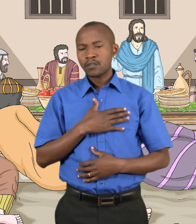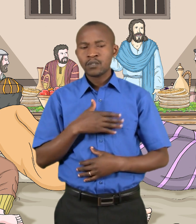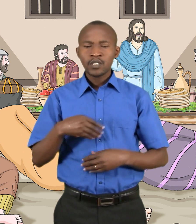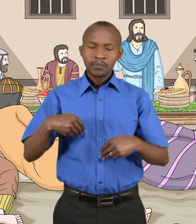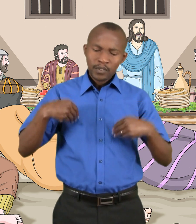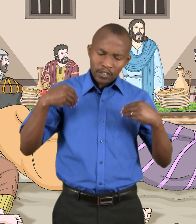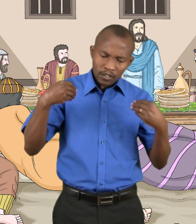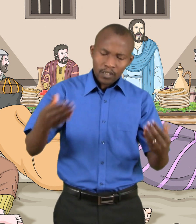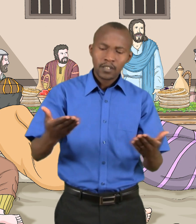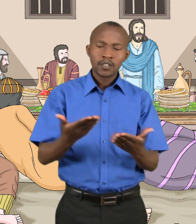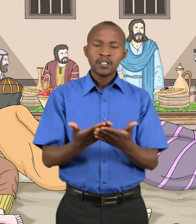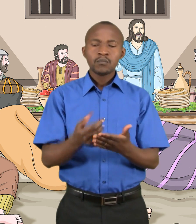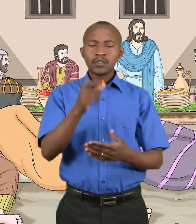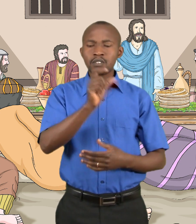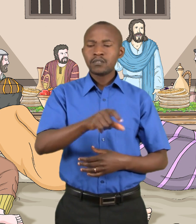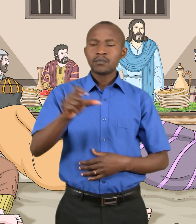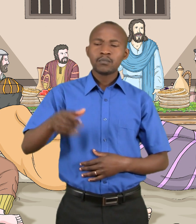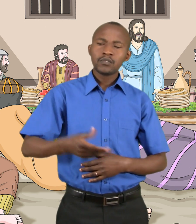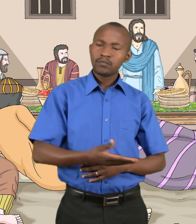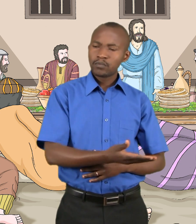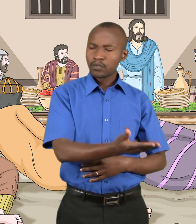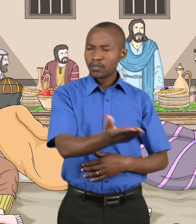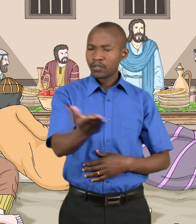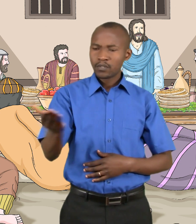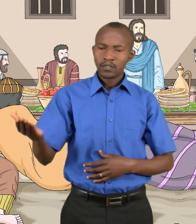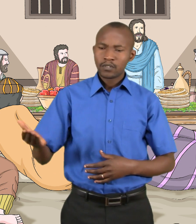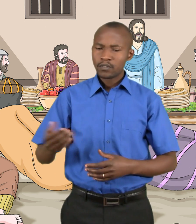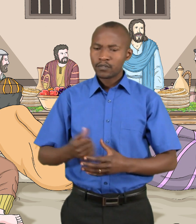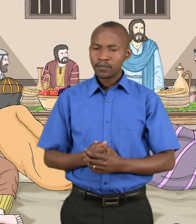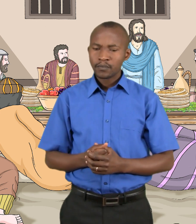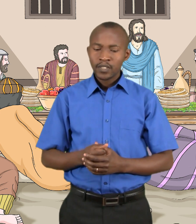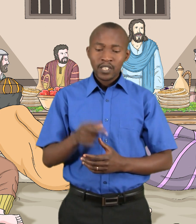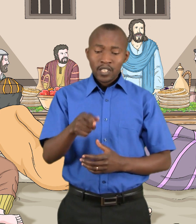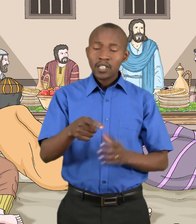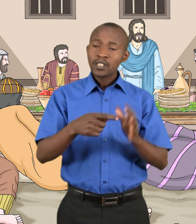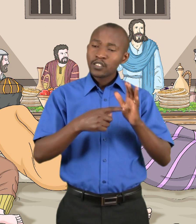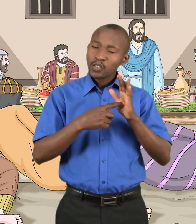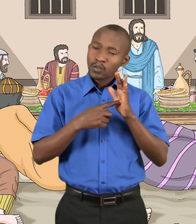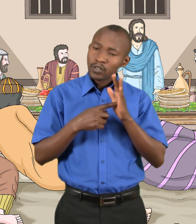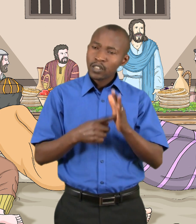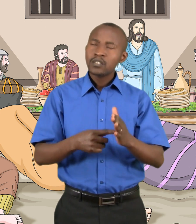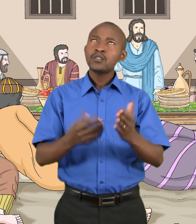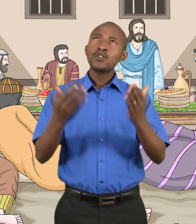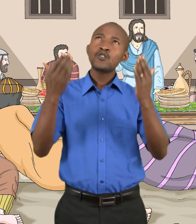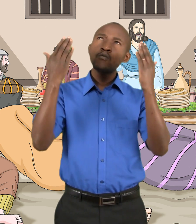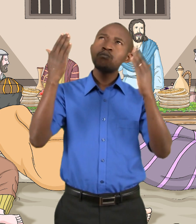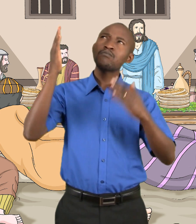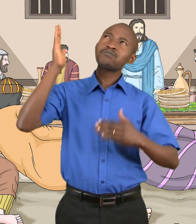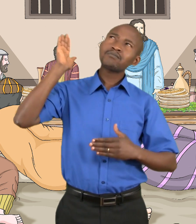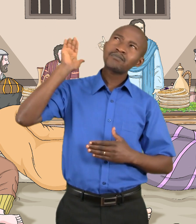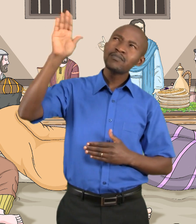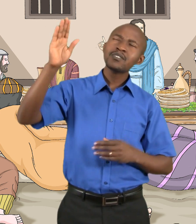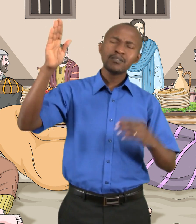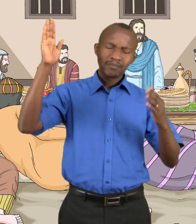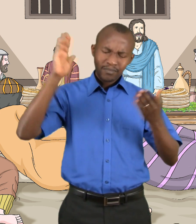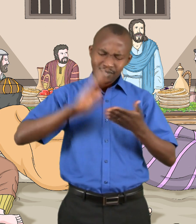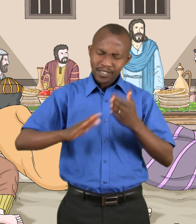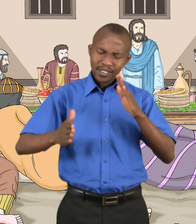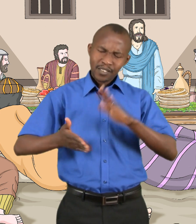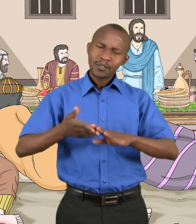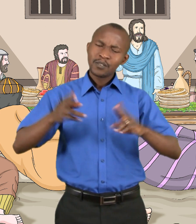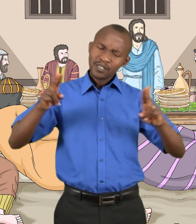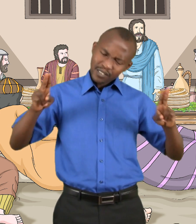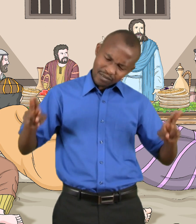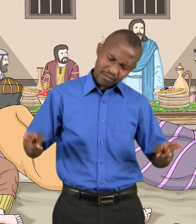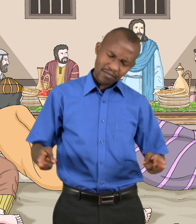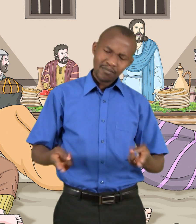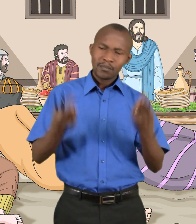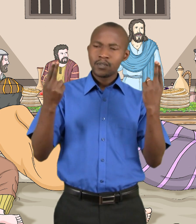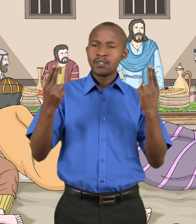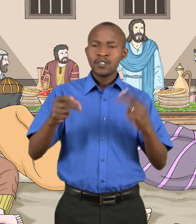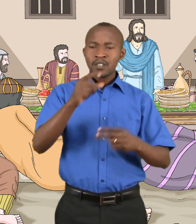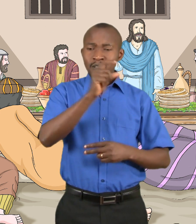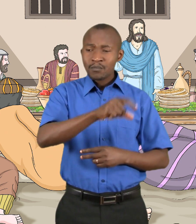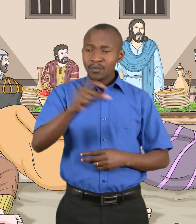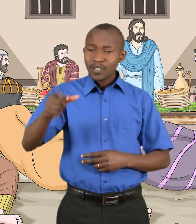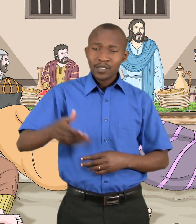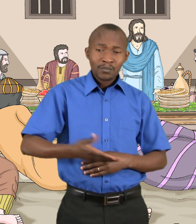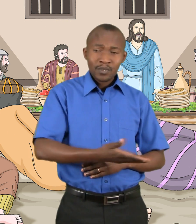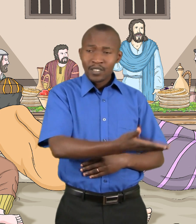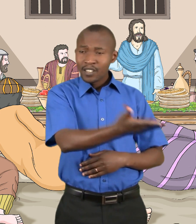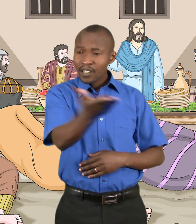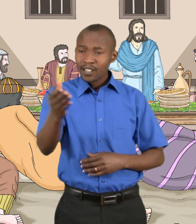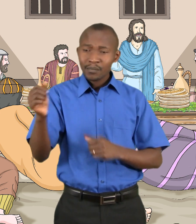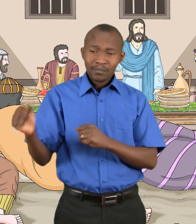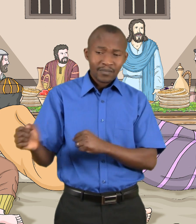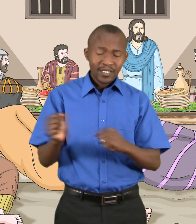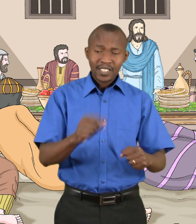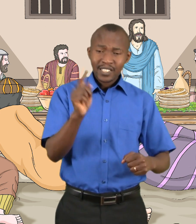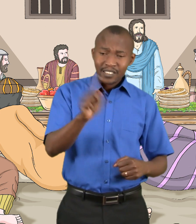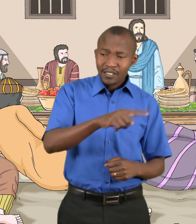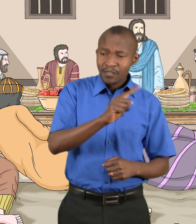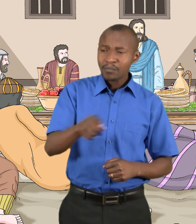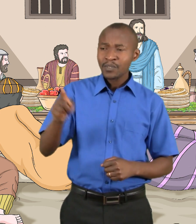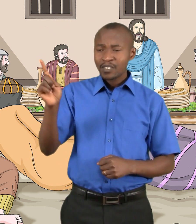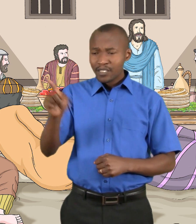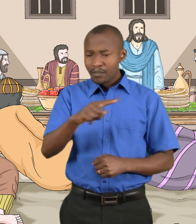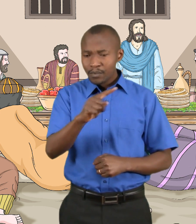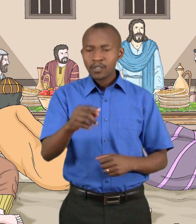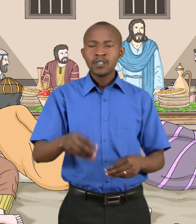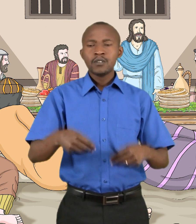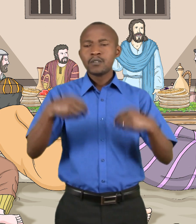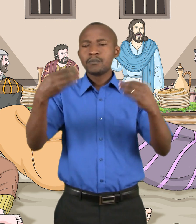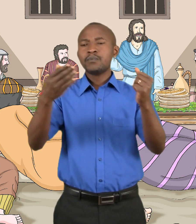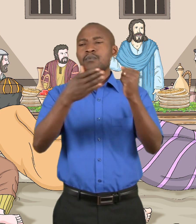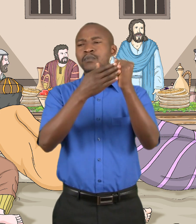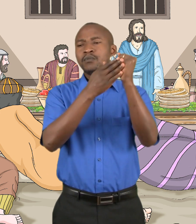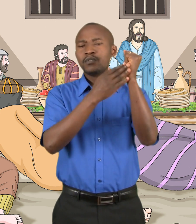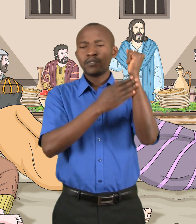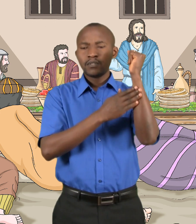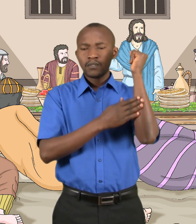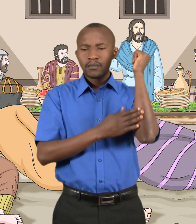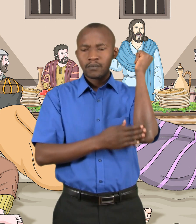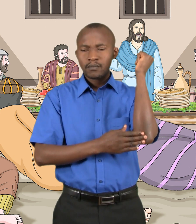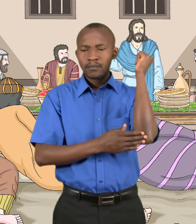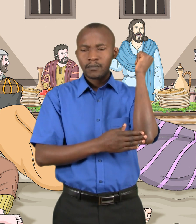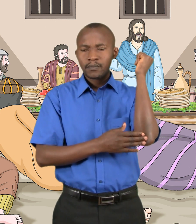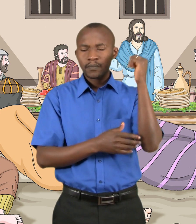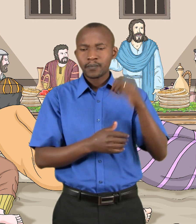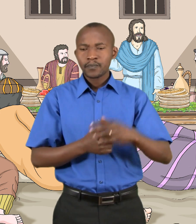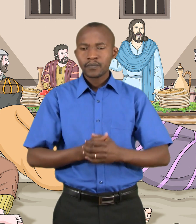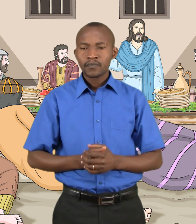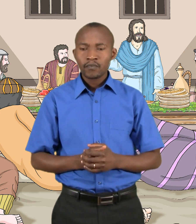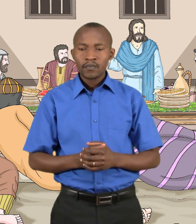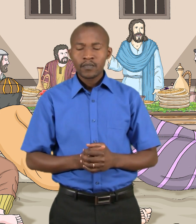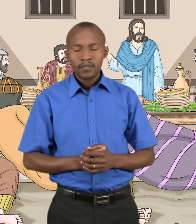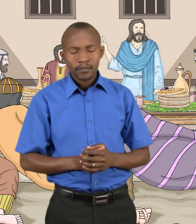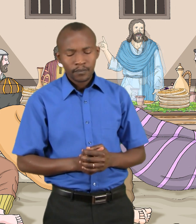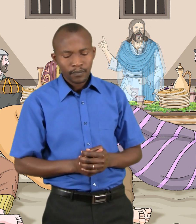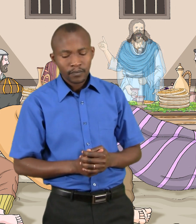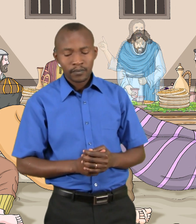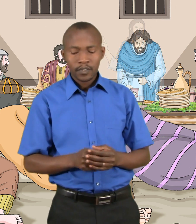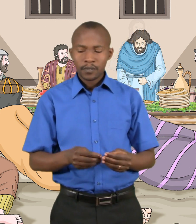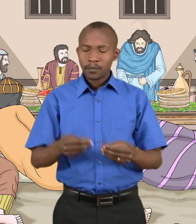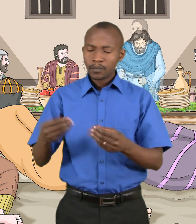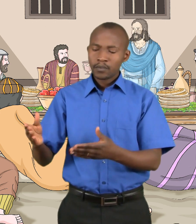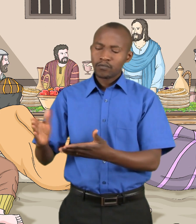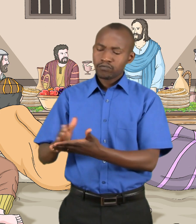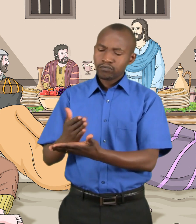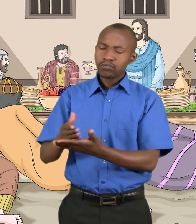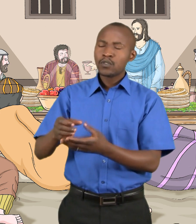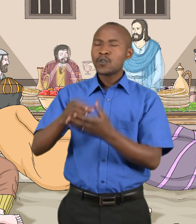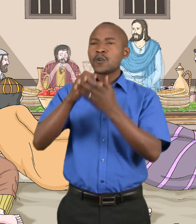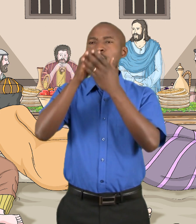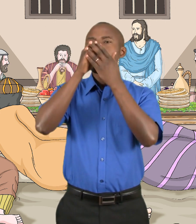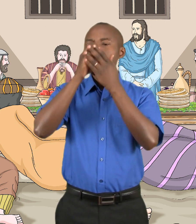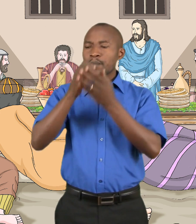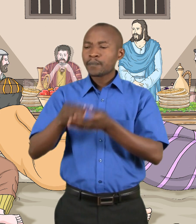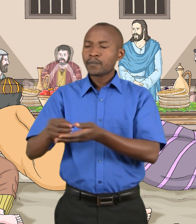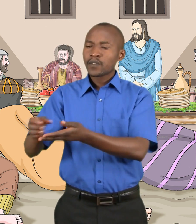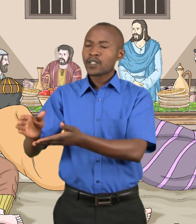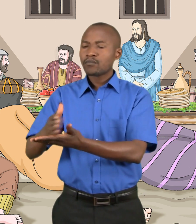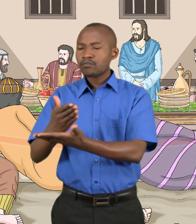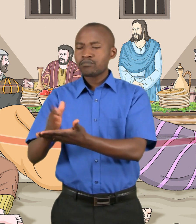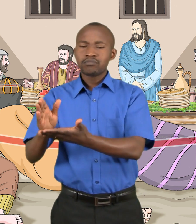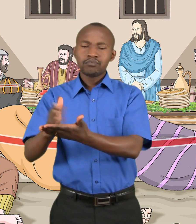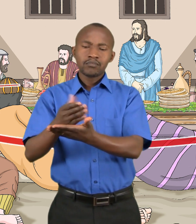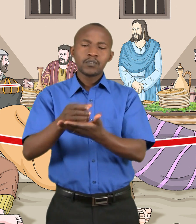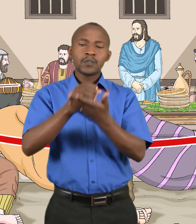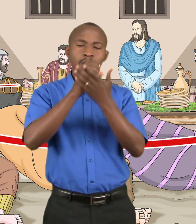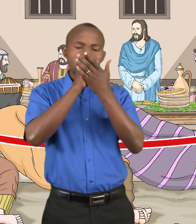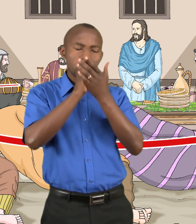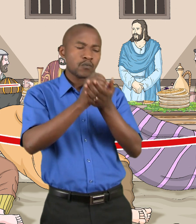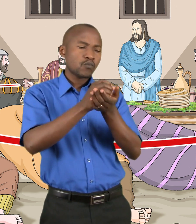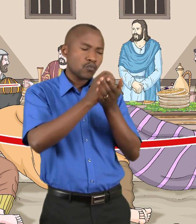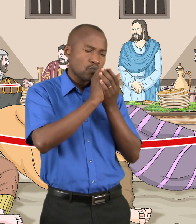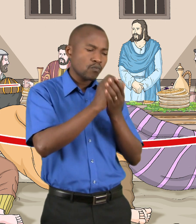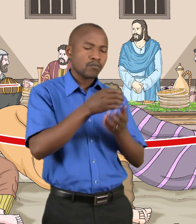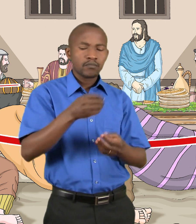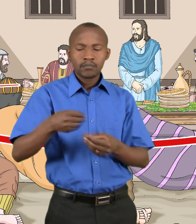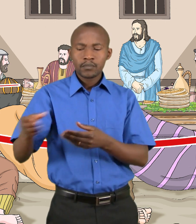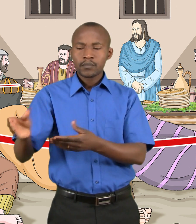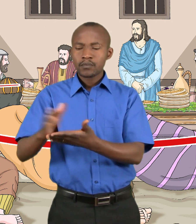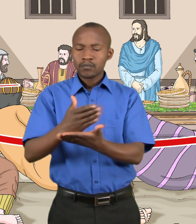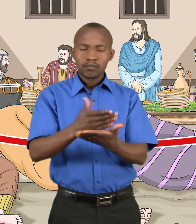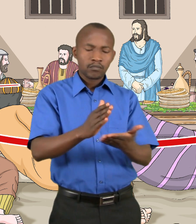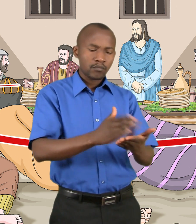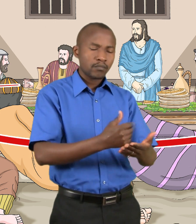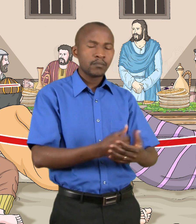This is My blood of the covenant, which is poured out for many for the forgiveness of sins.